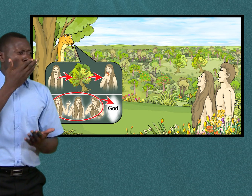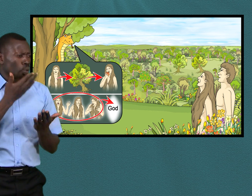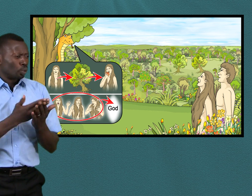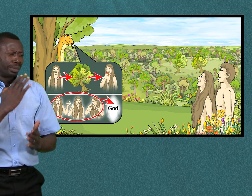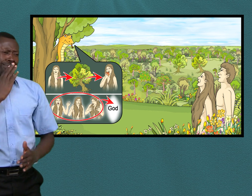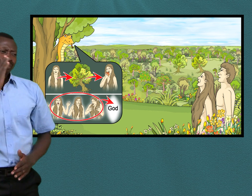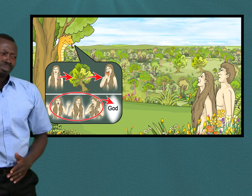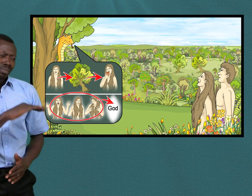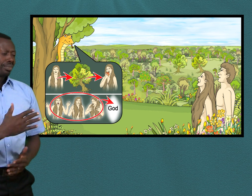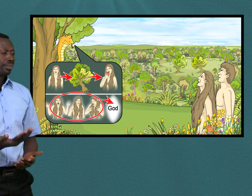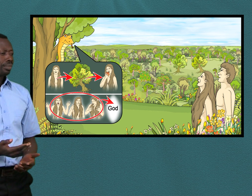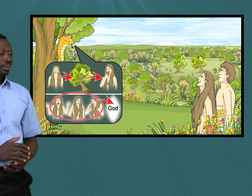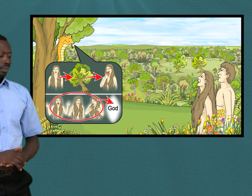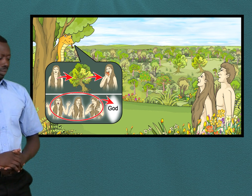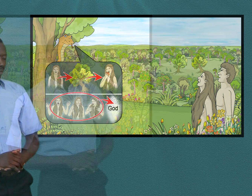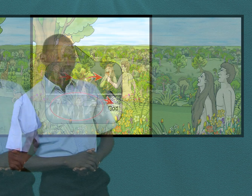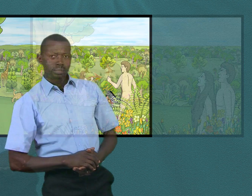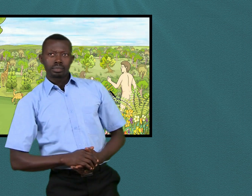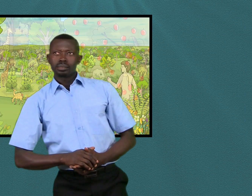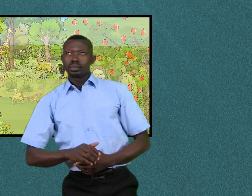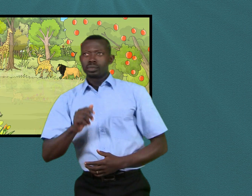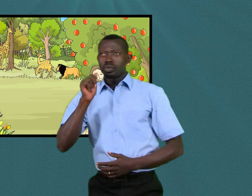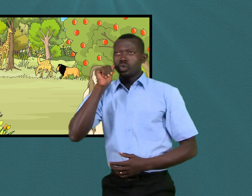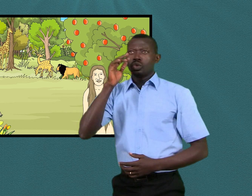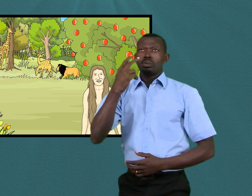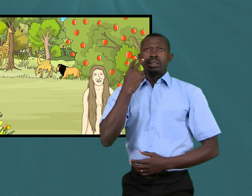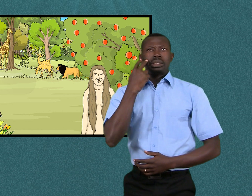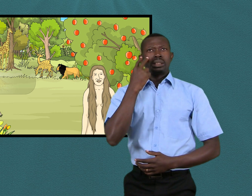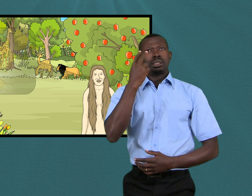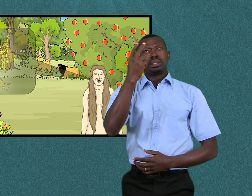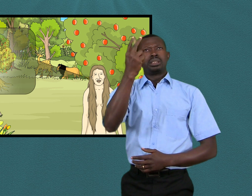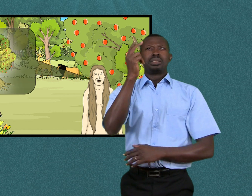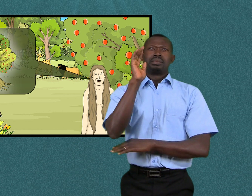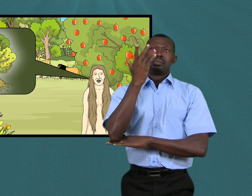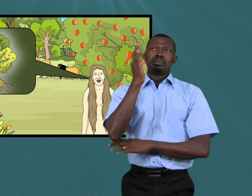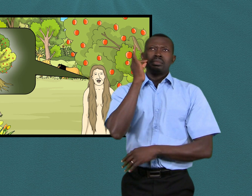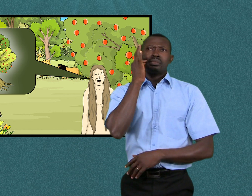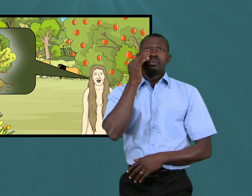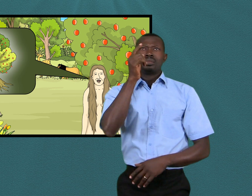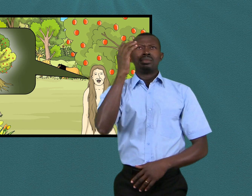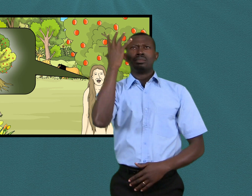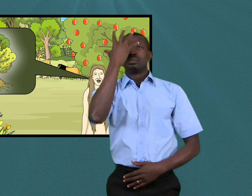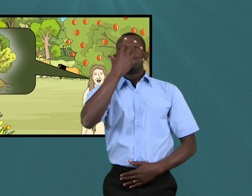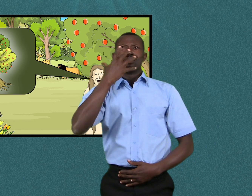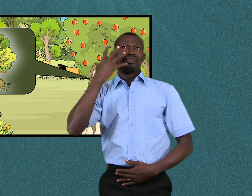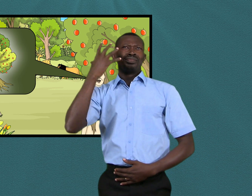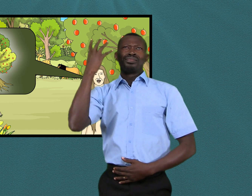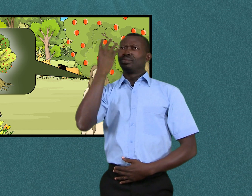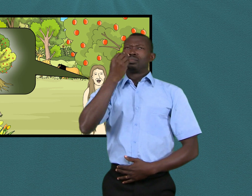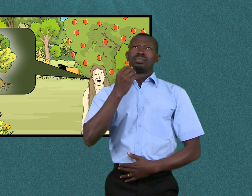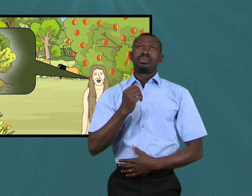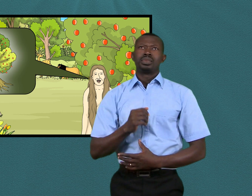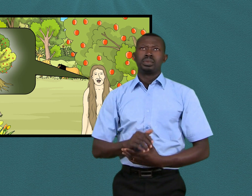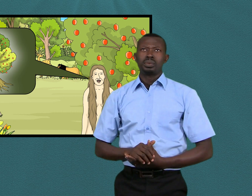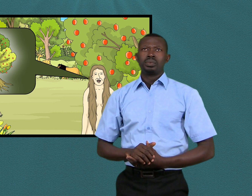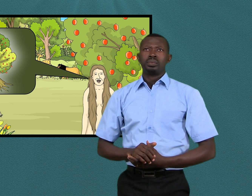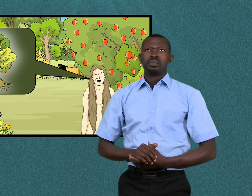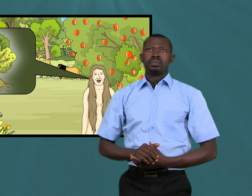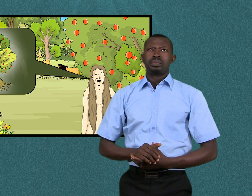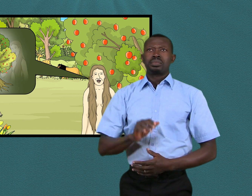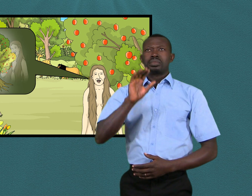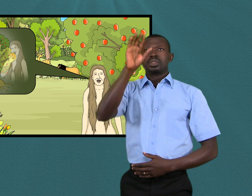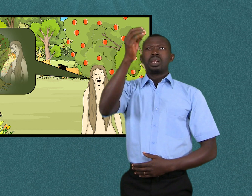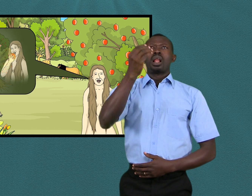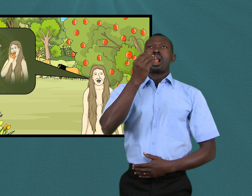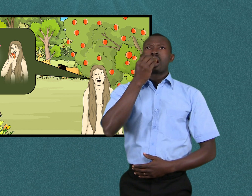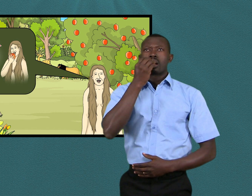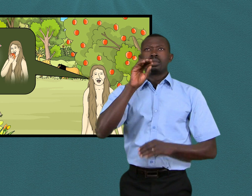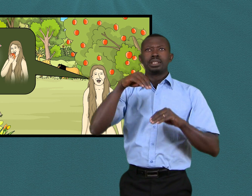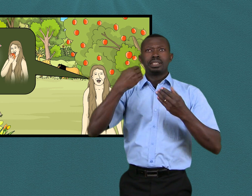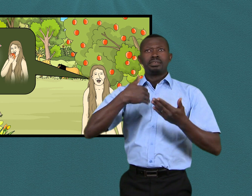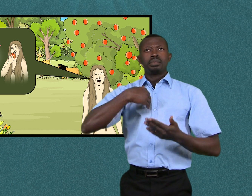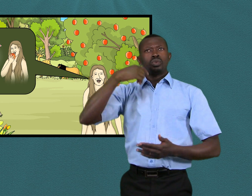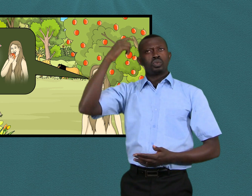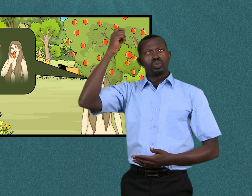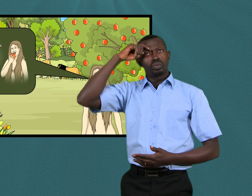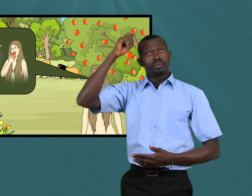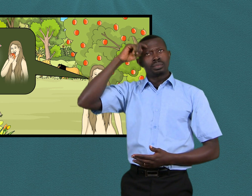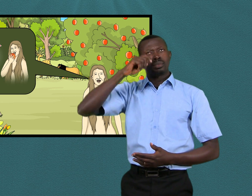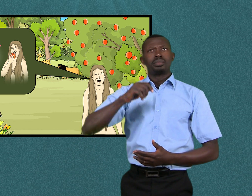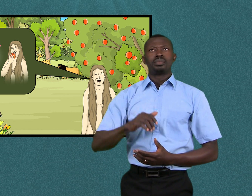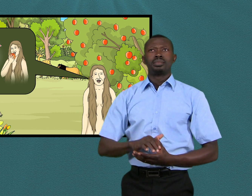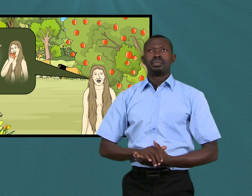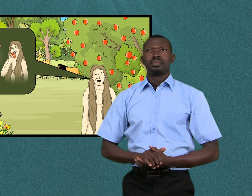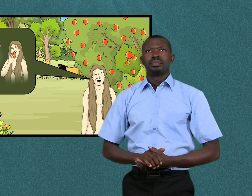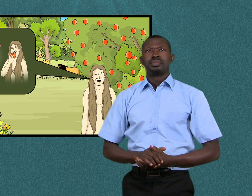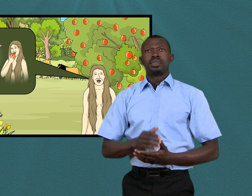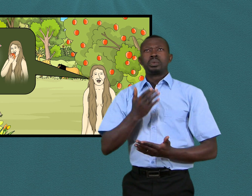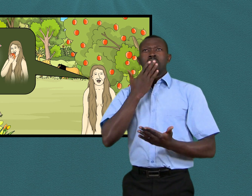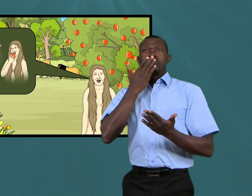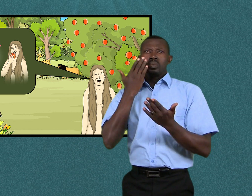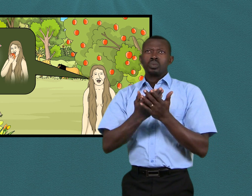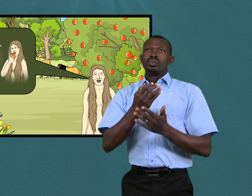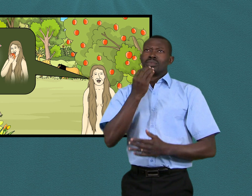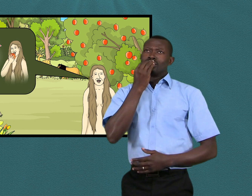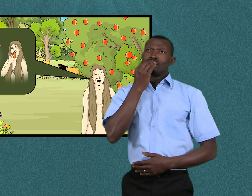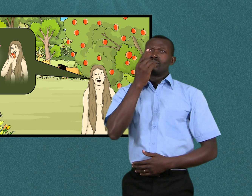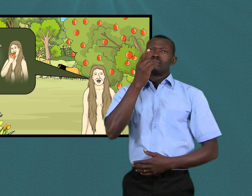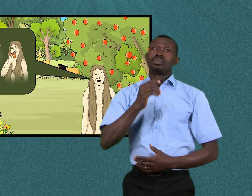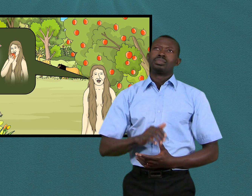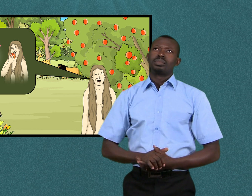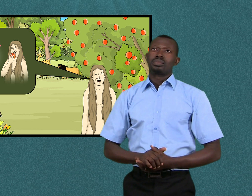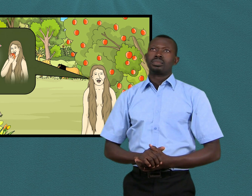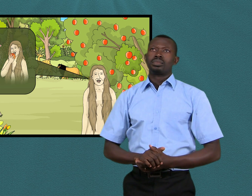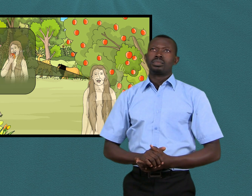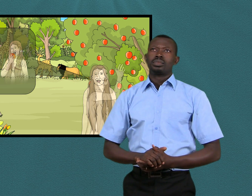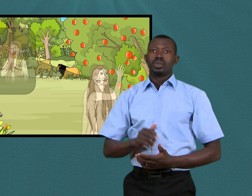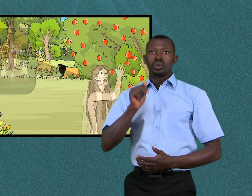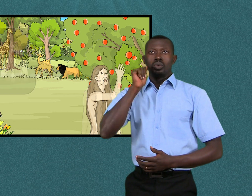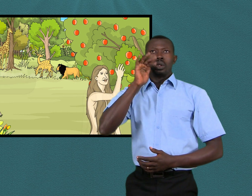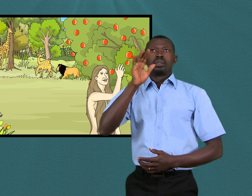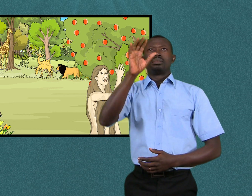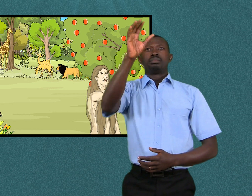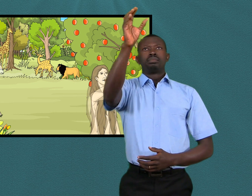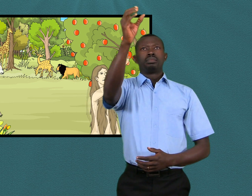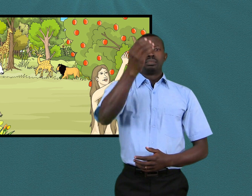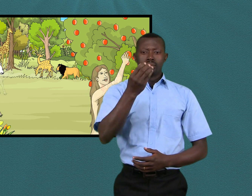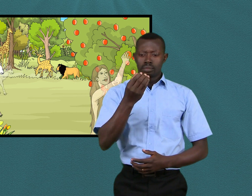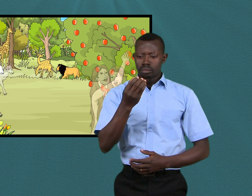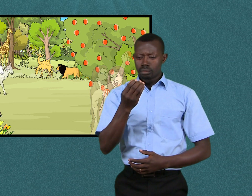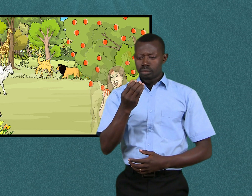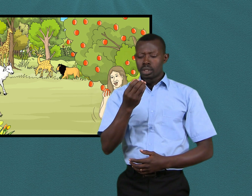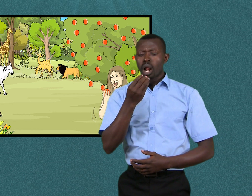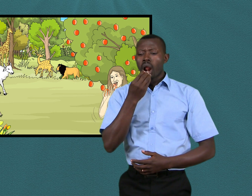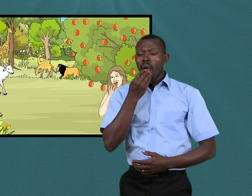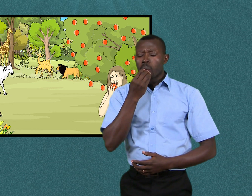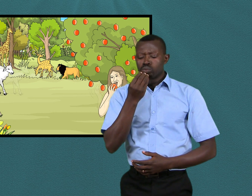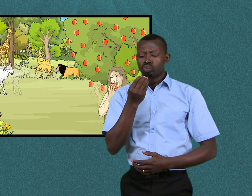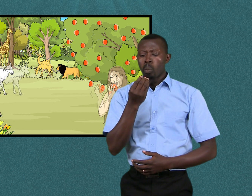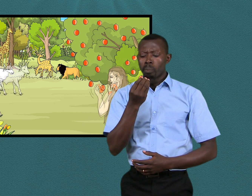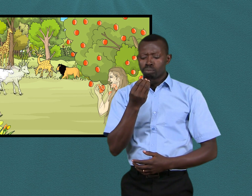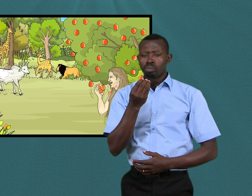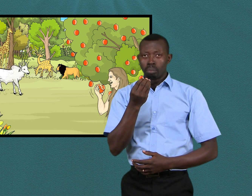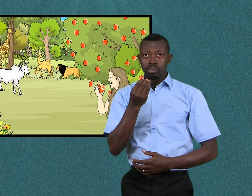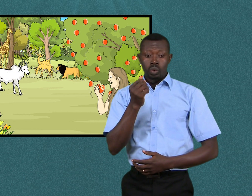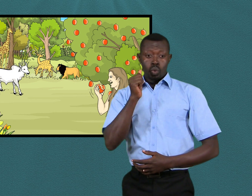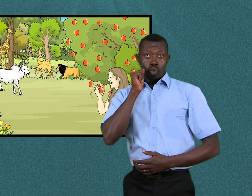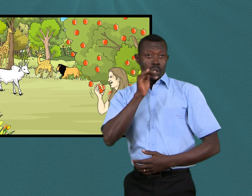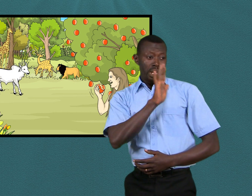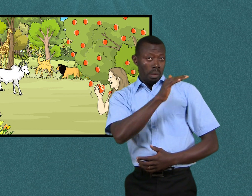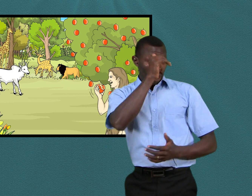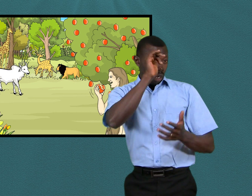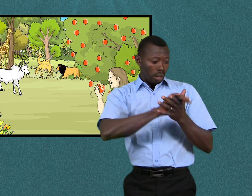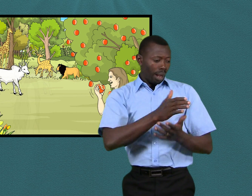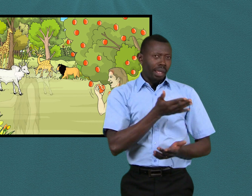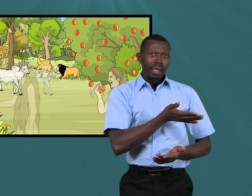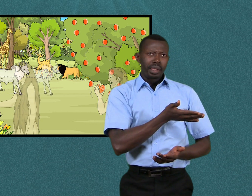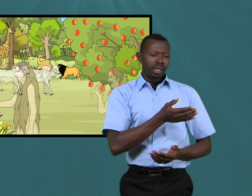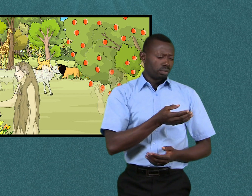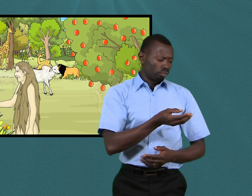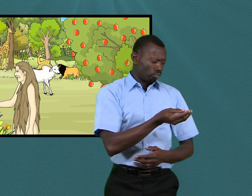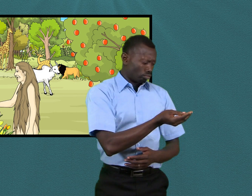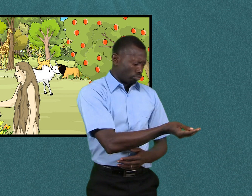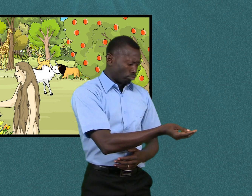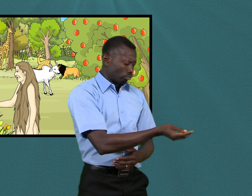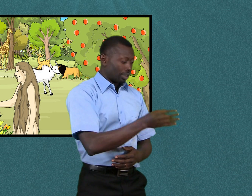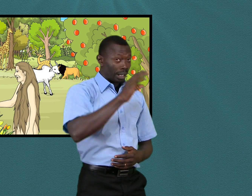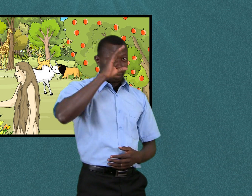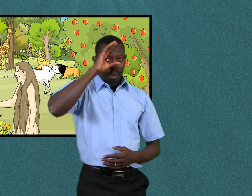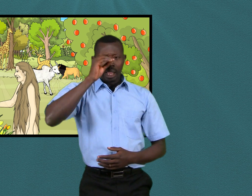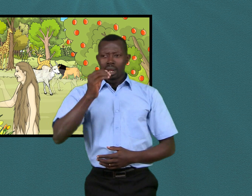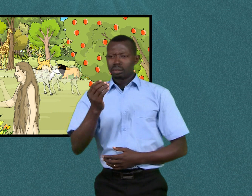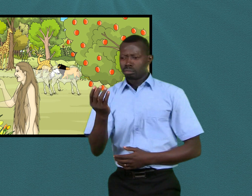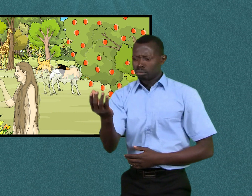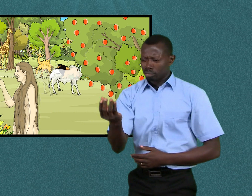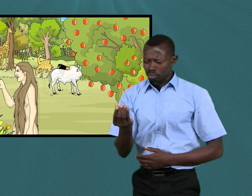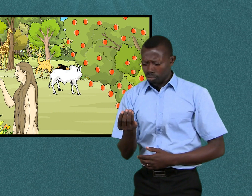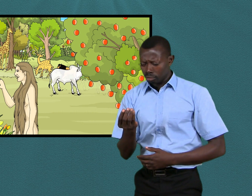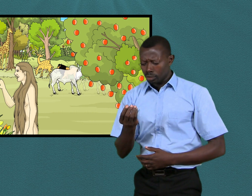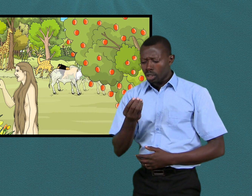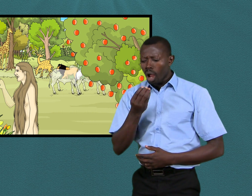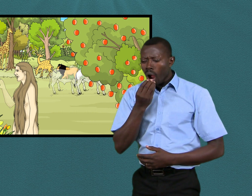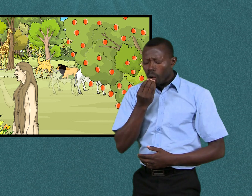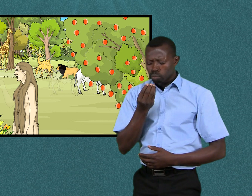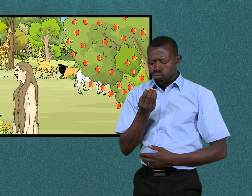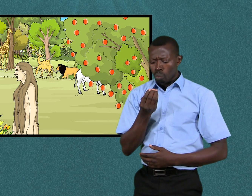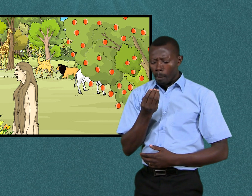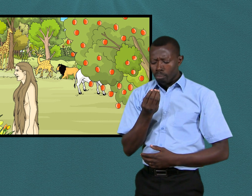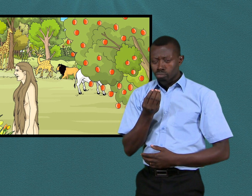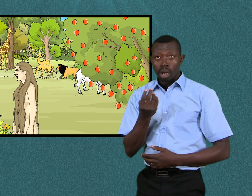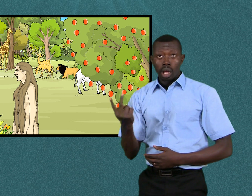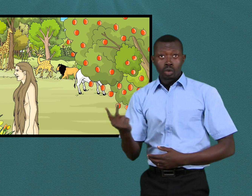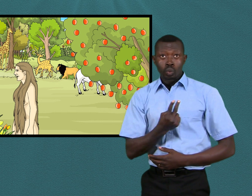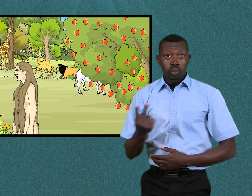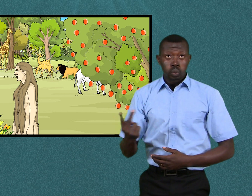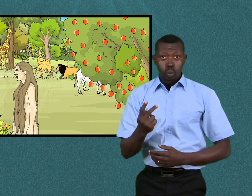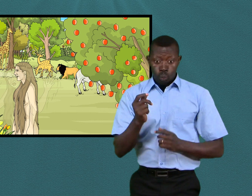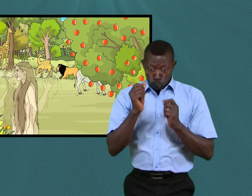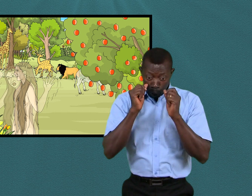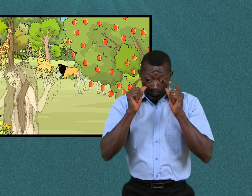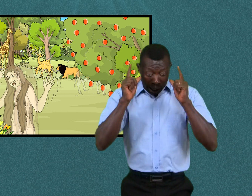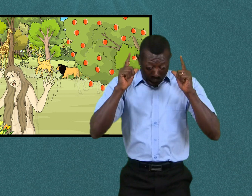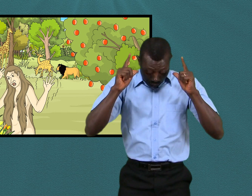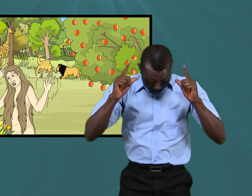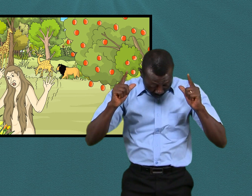When the woman saw that the tree was good for food and pleasing to the eyes, and that it was desirable for obtaining wisdom, she took the fruit and ate it. She also gave some to her husband who was with her, and he ate it.